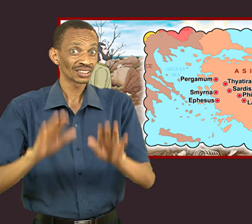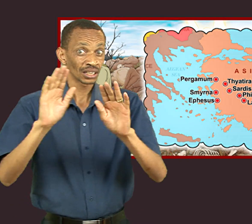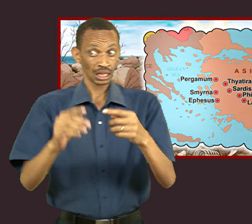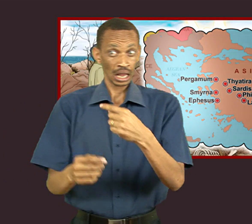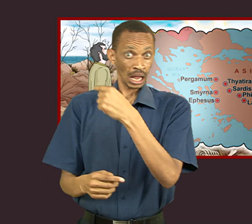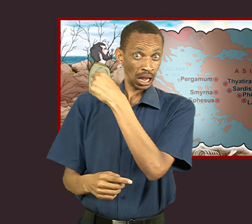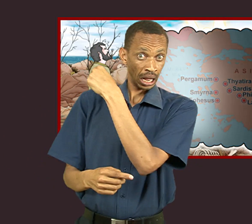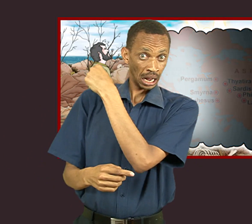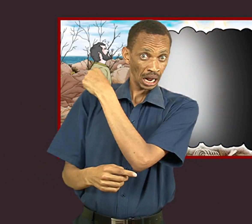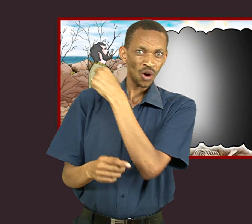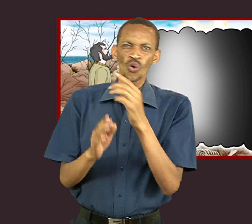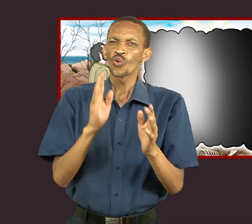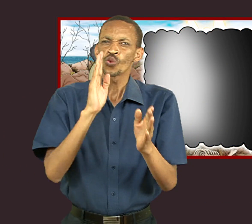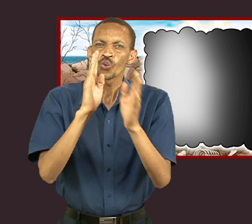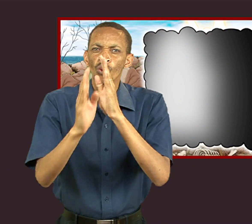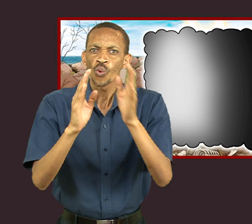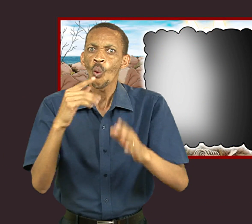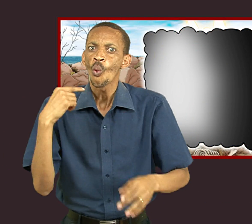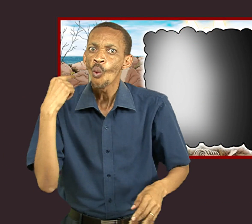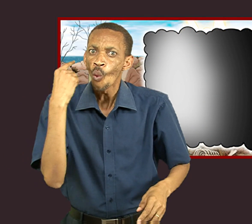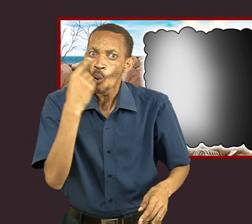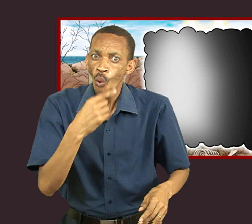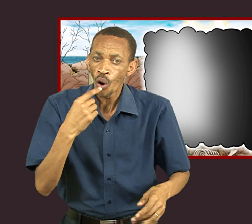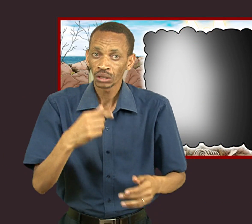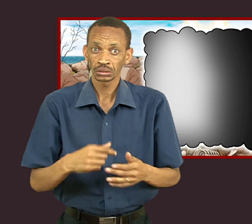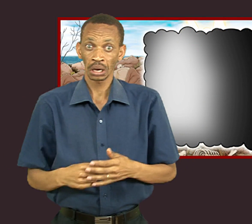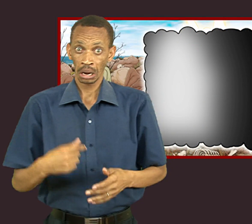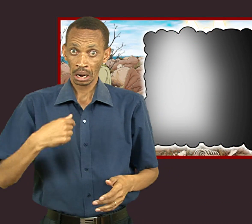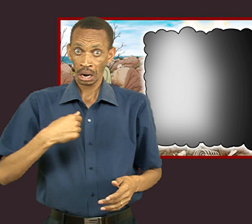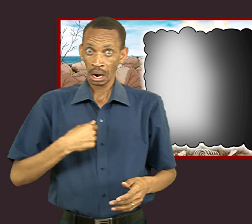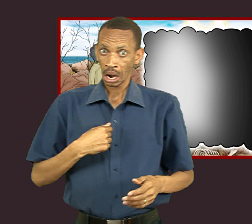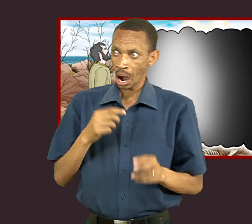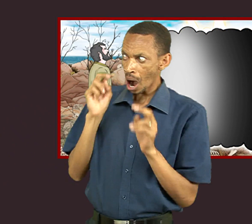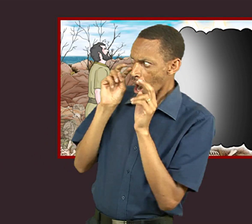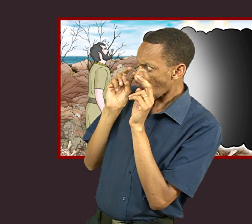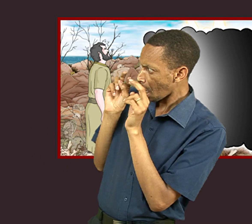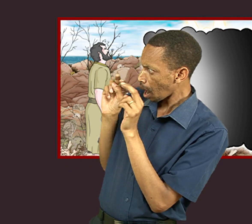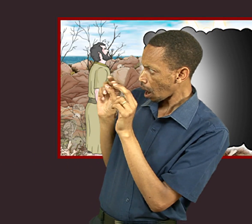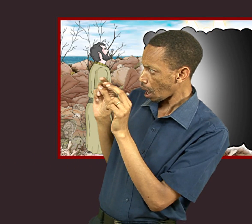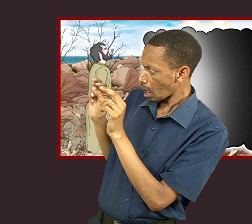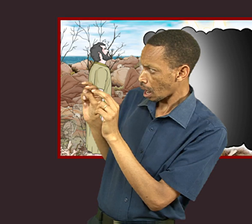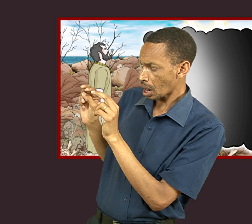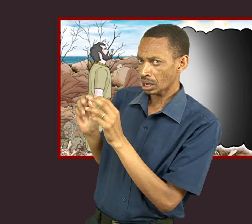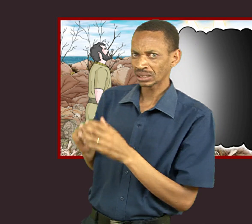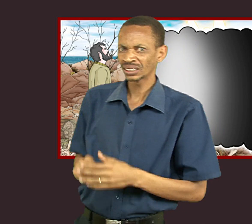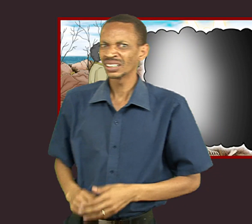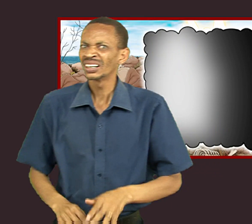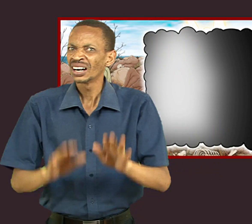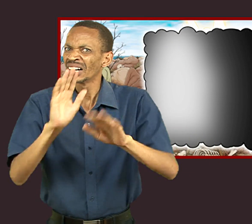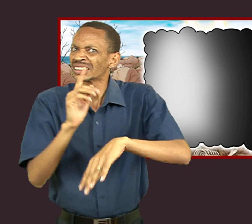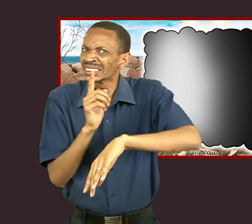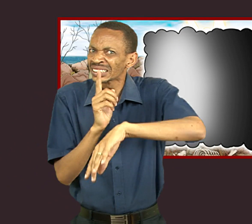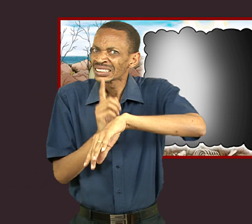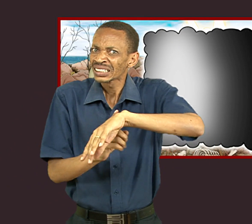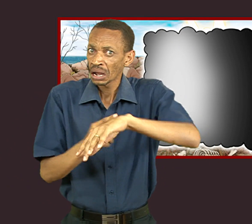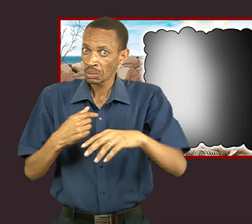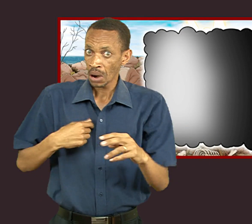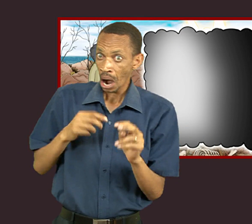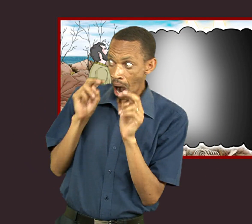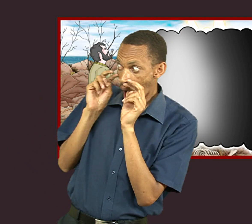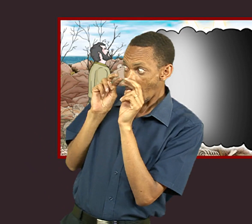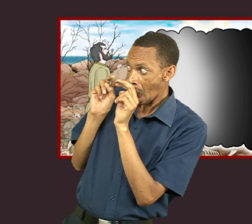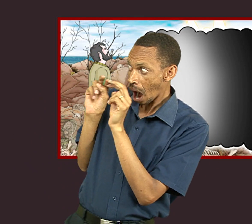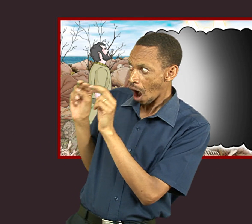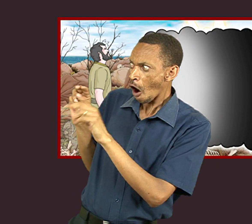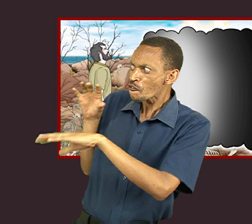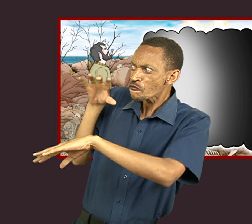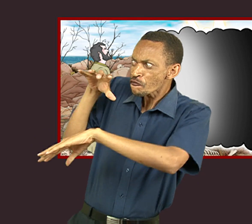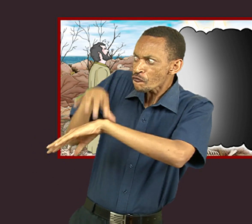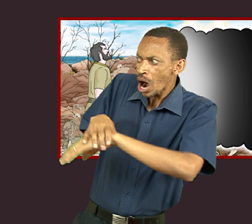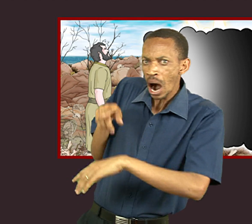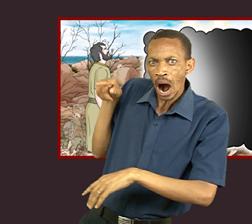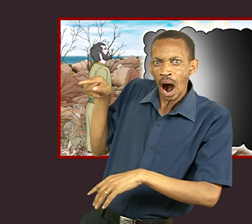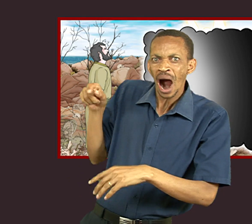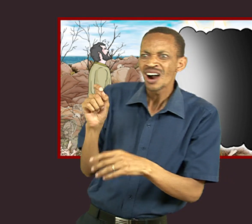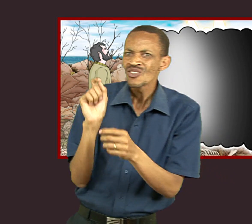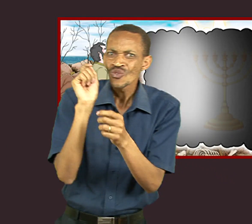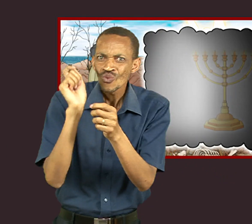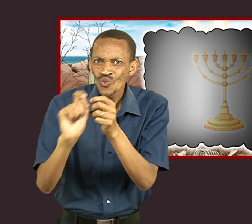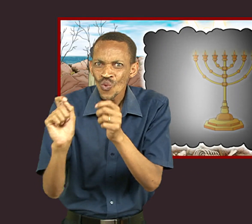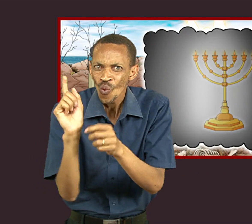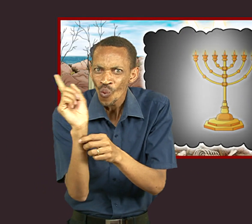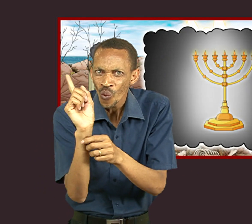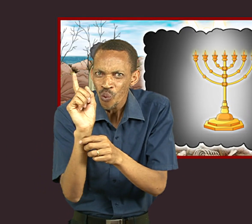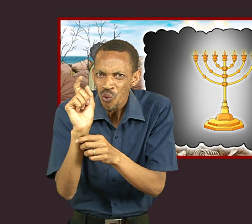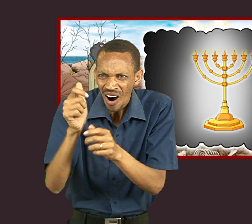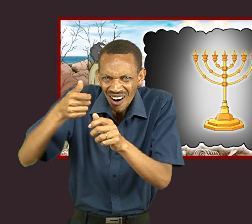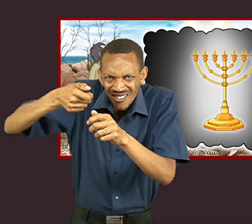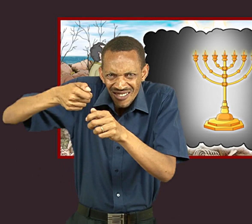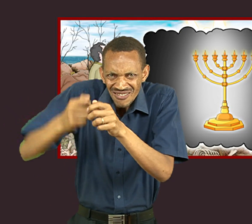Then I turned to see the voice that was speaking with me.